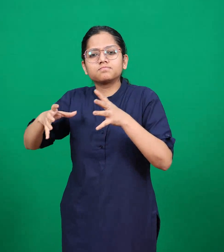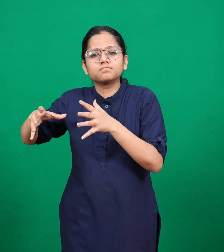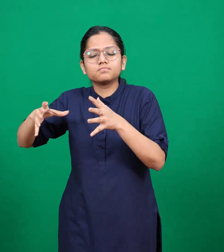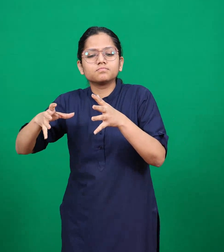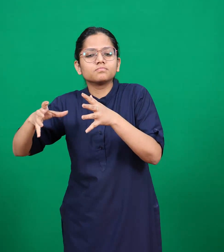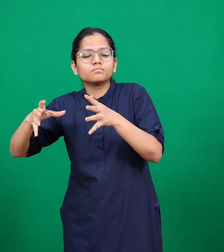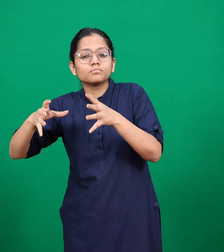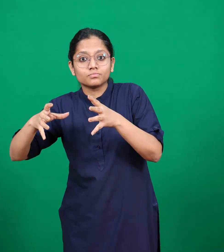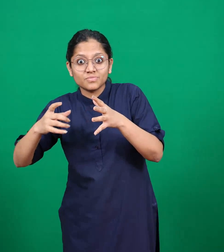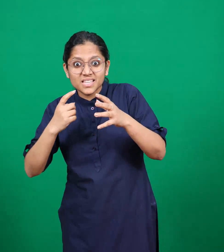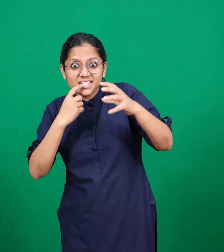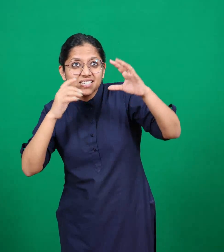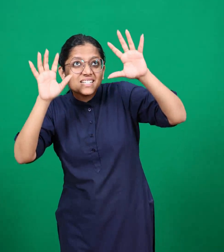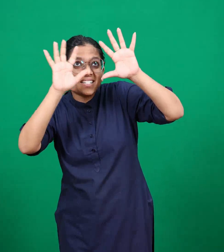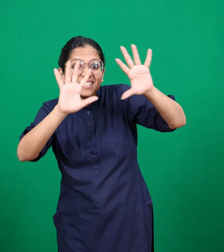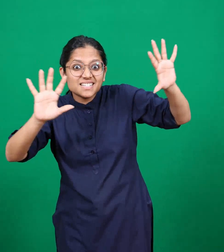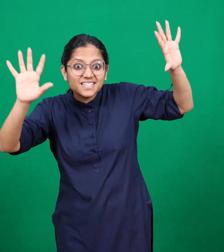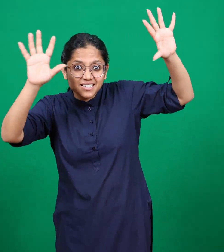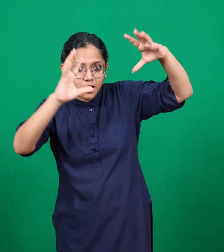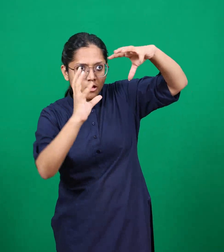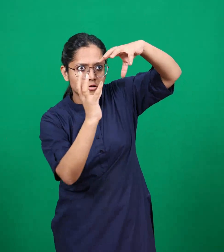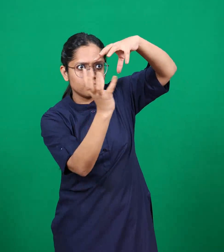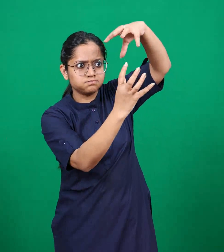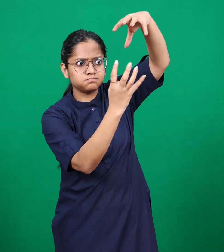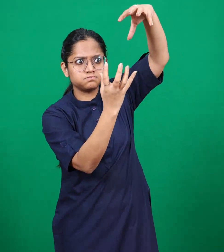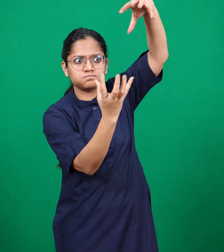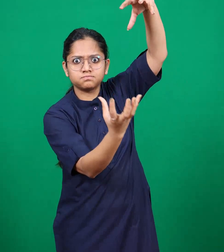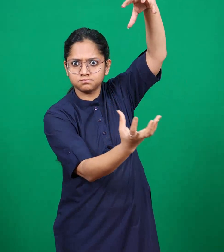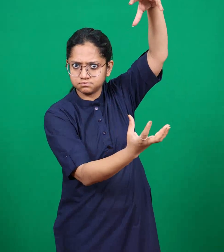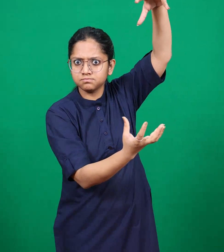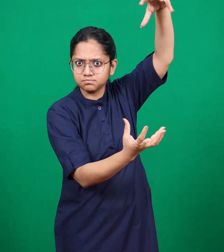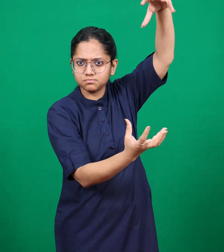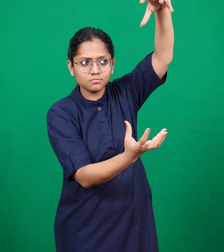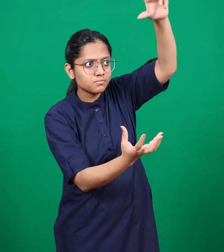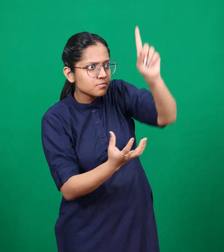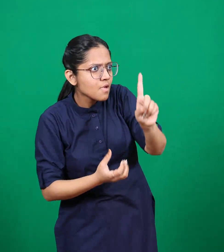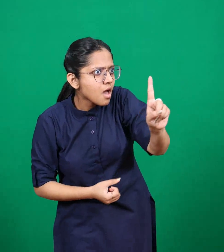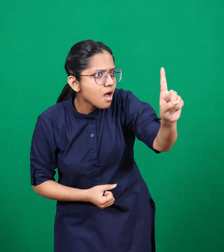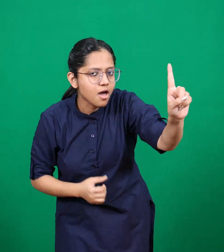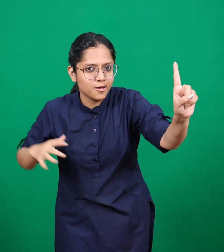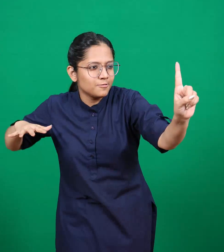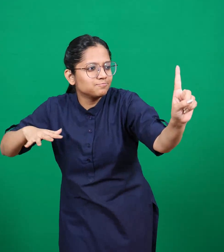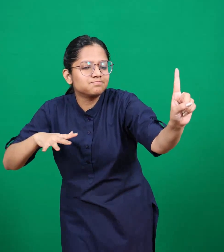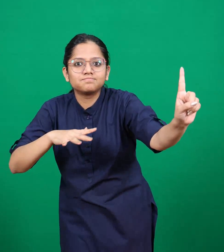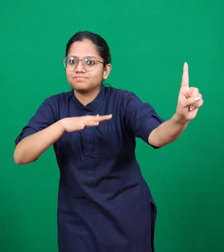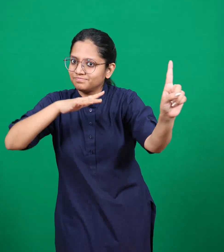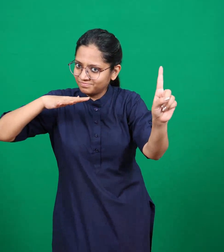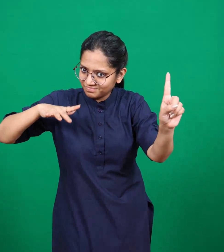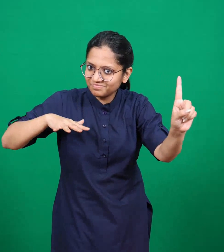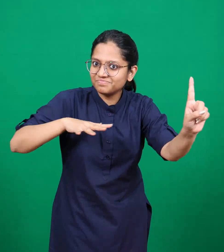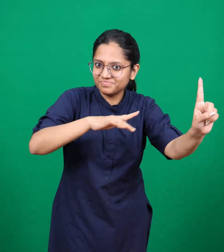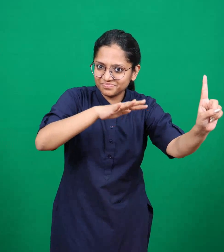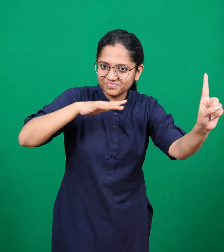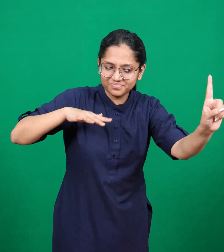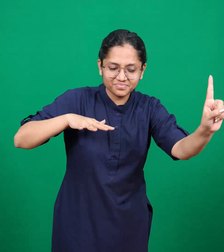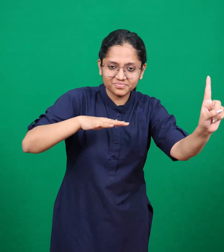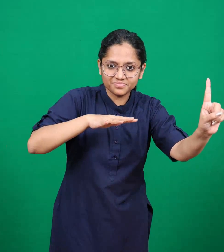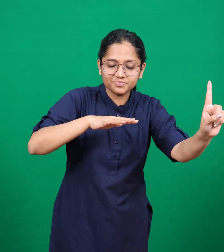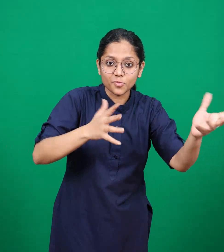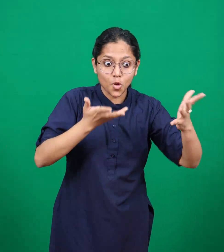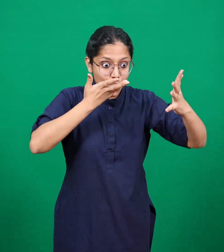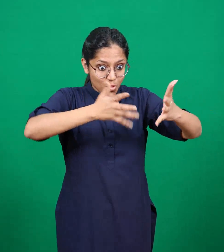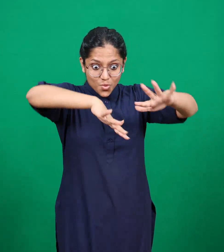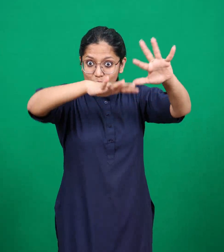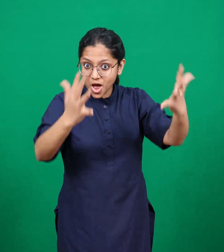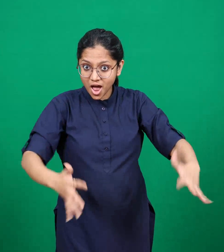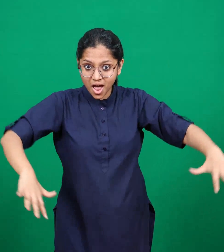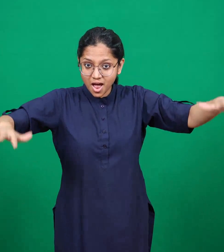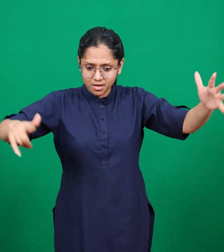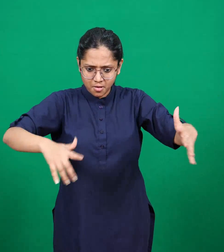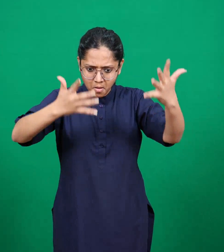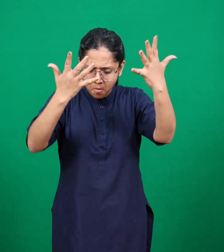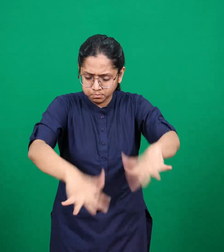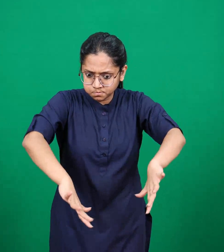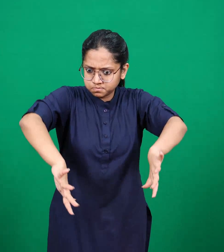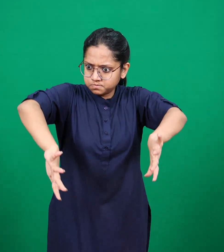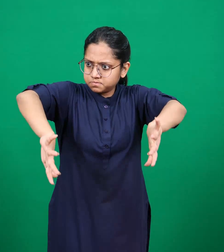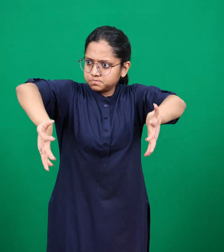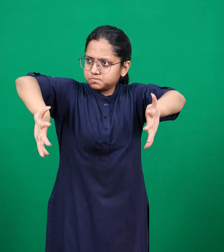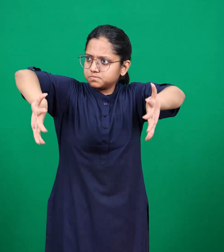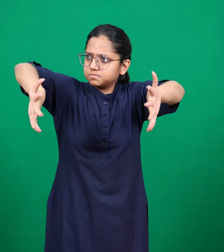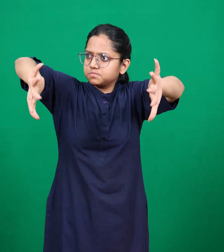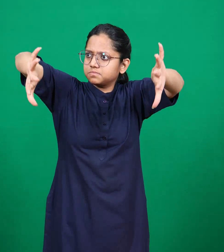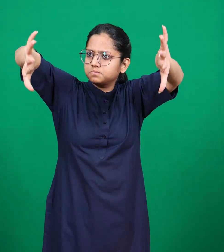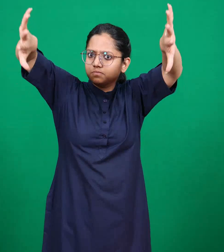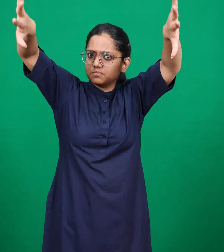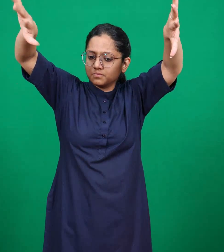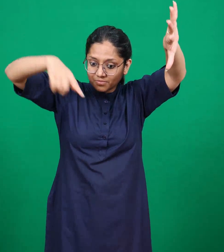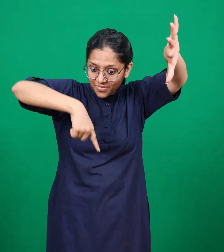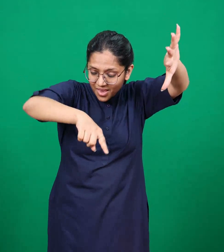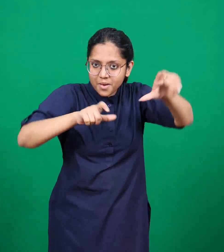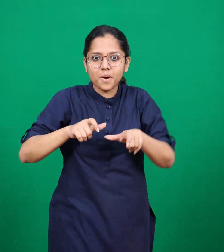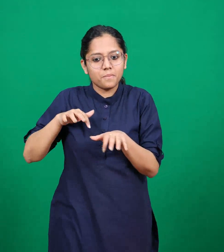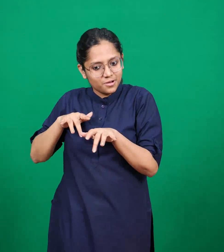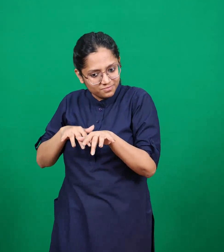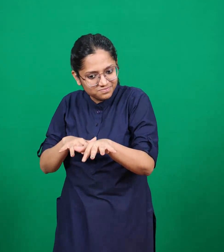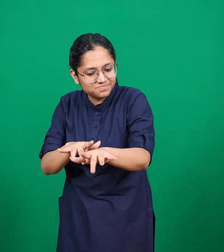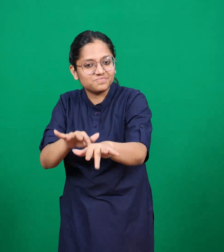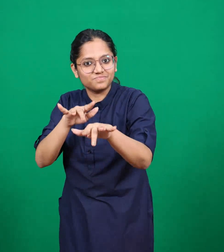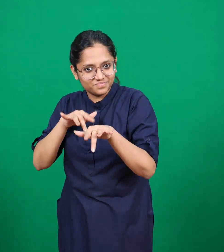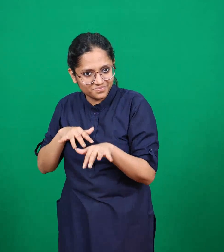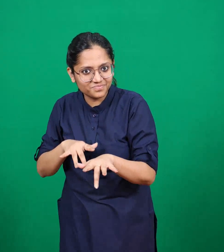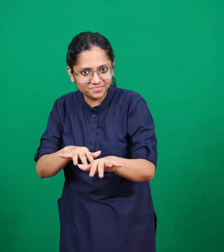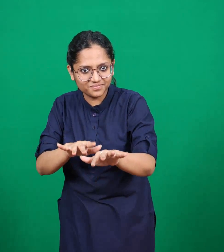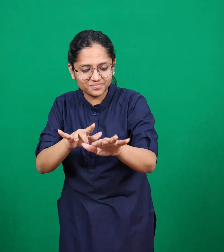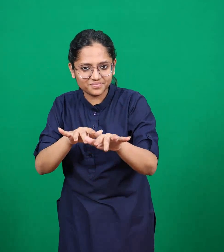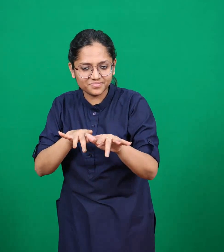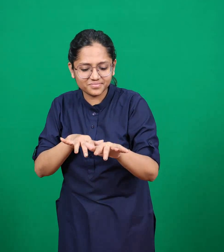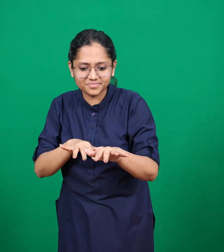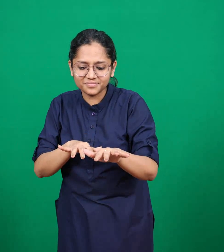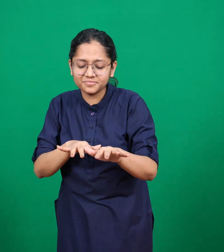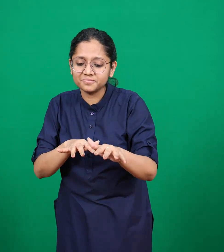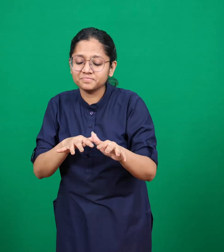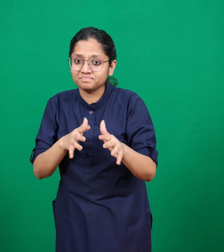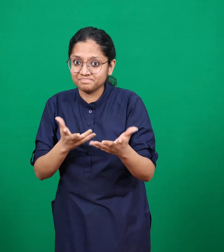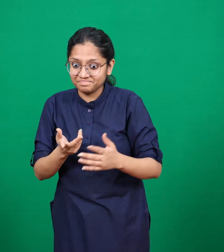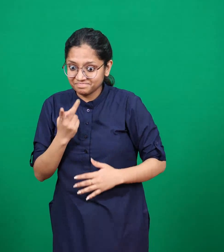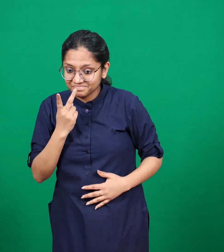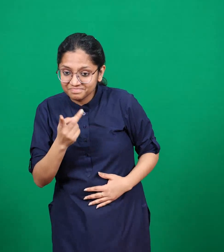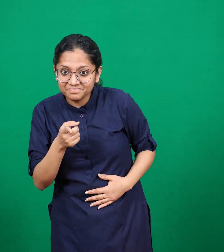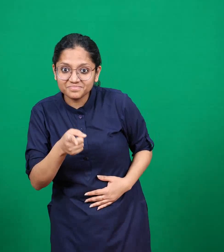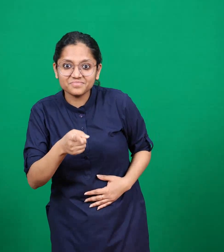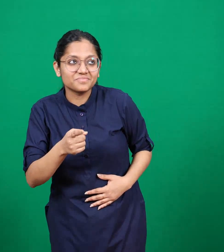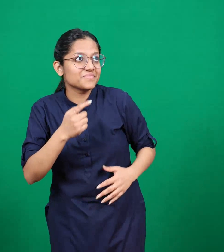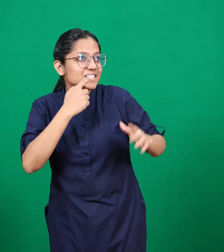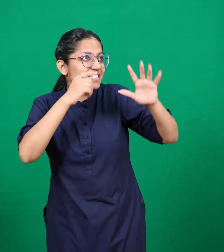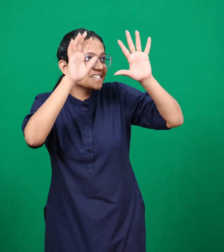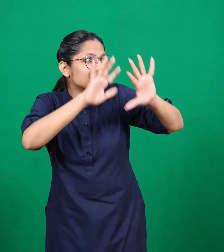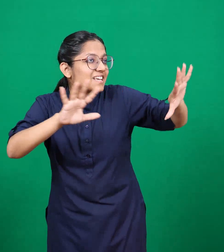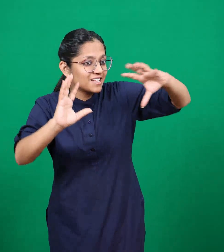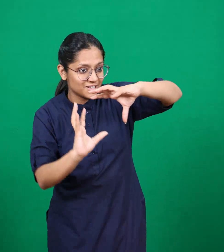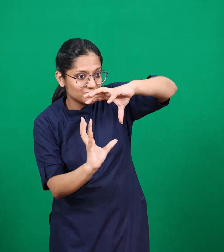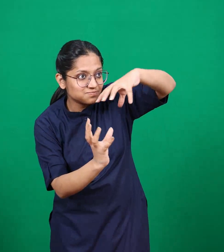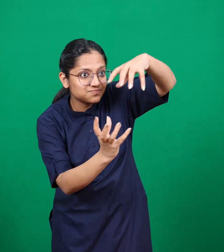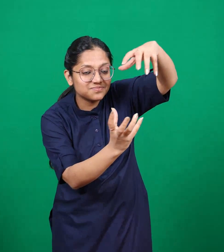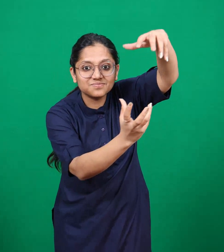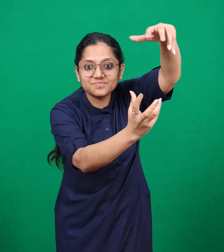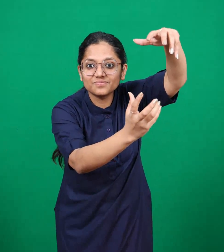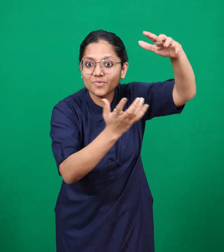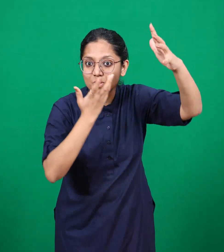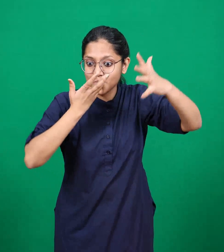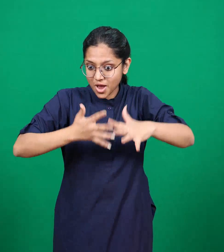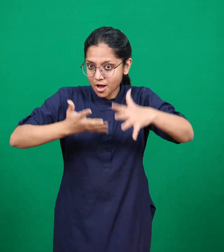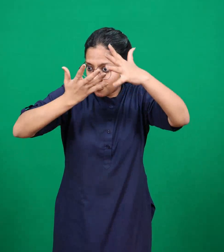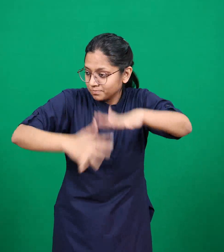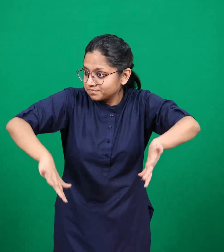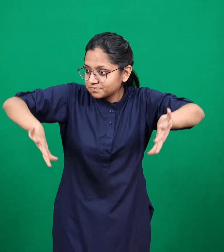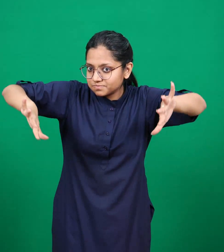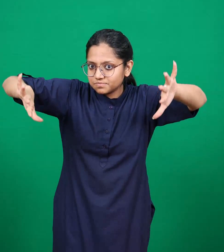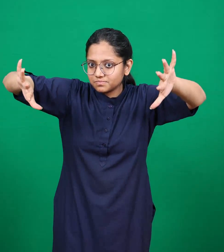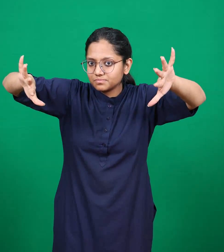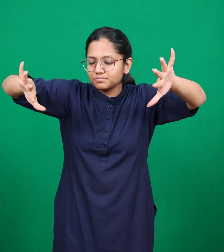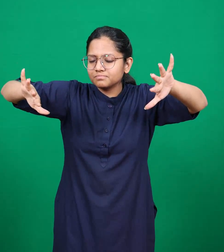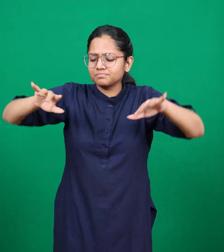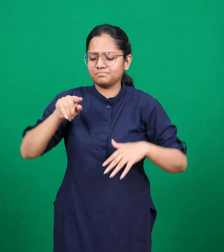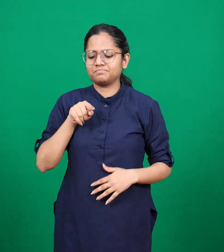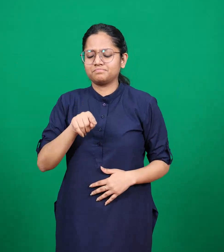They were all baptized into Moses in the cloud and in the sea.